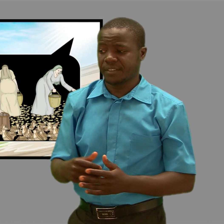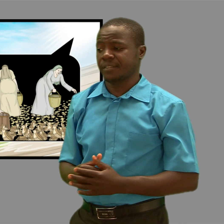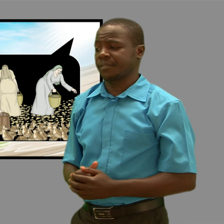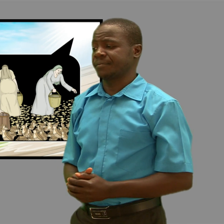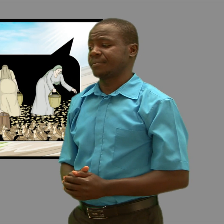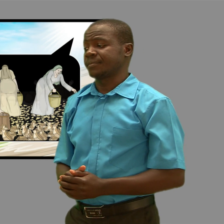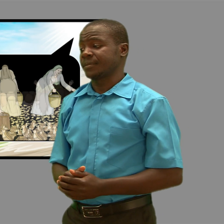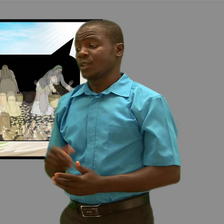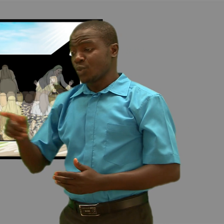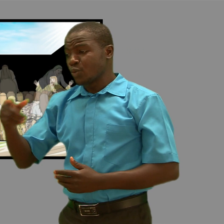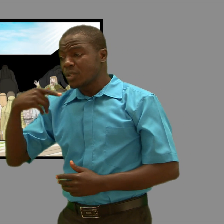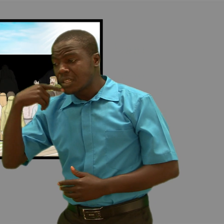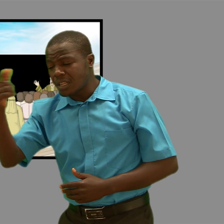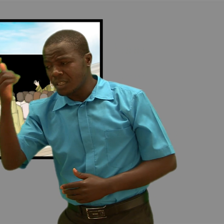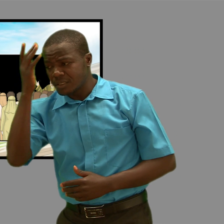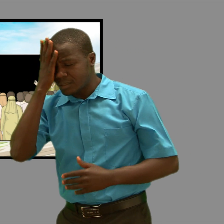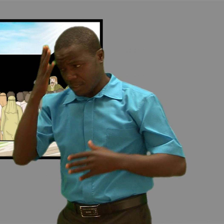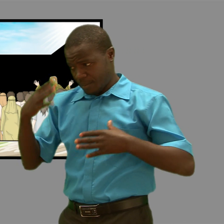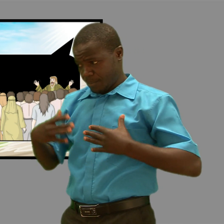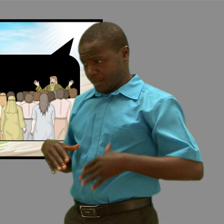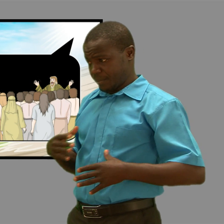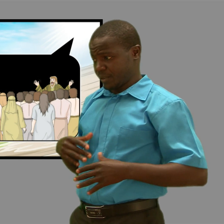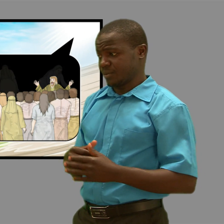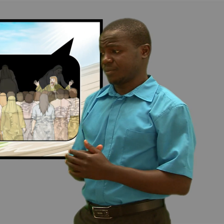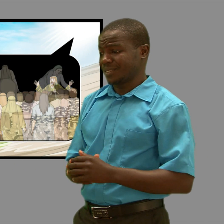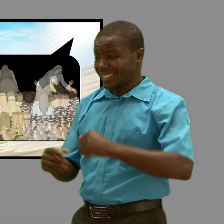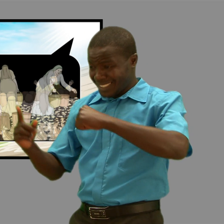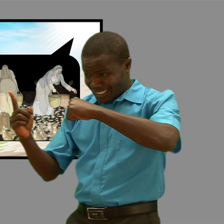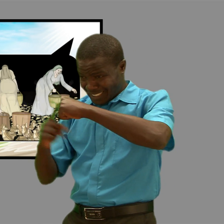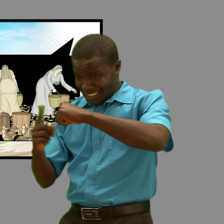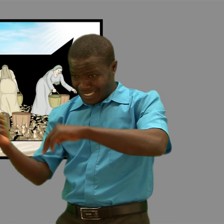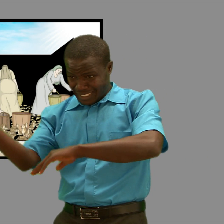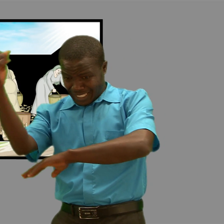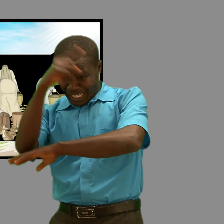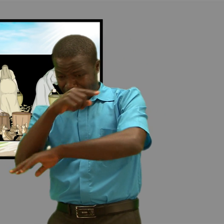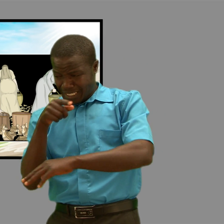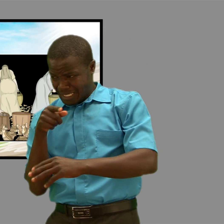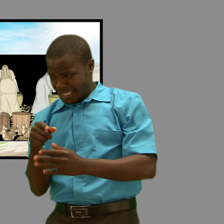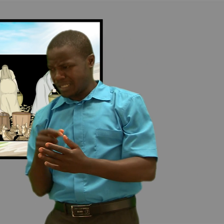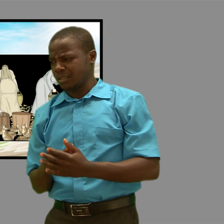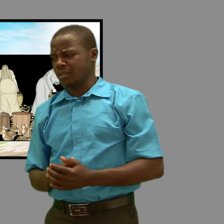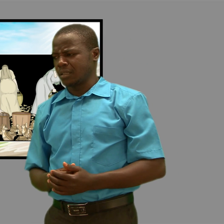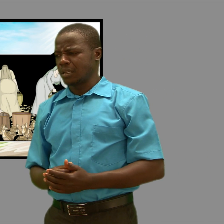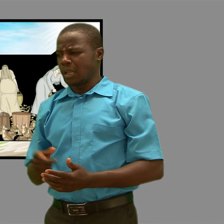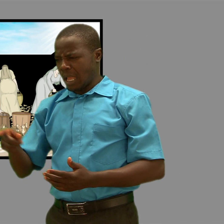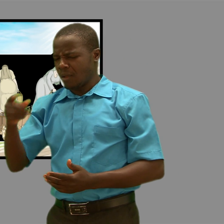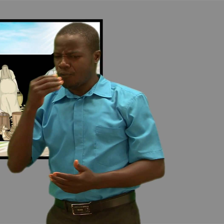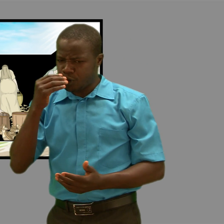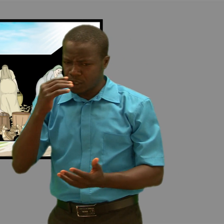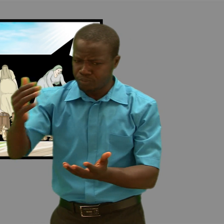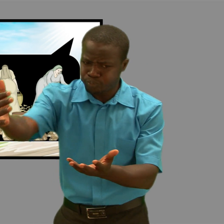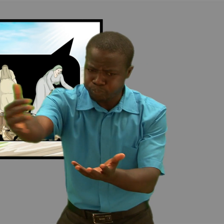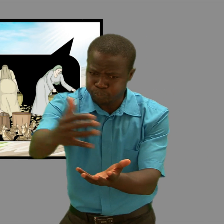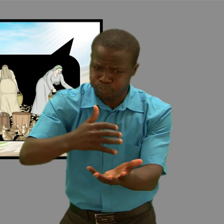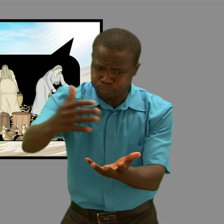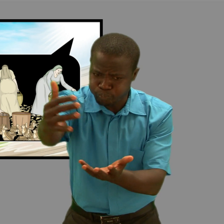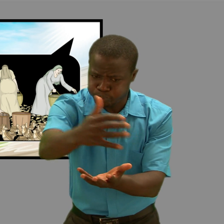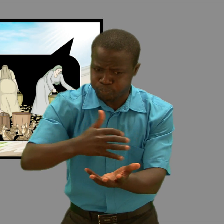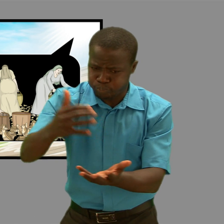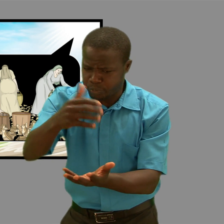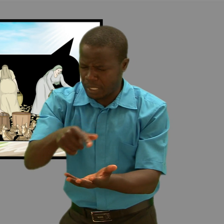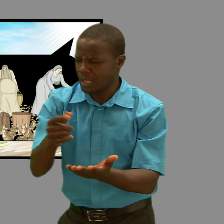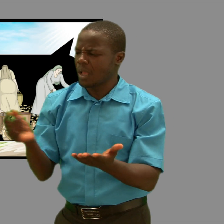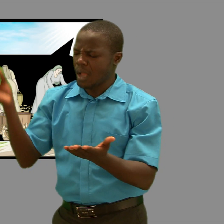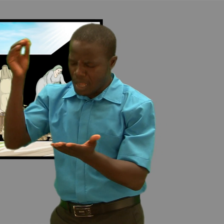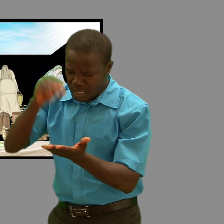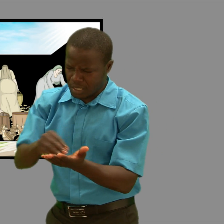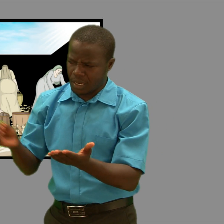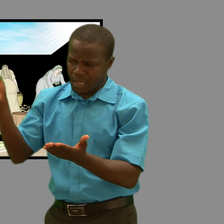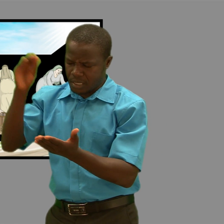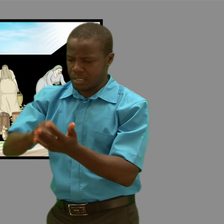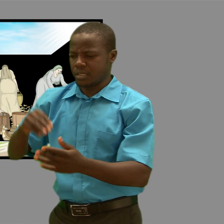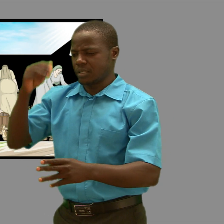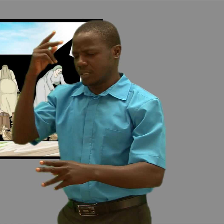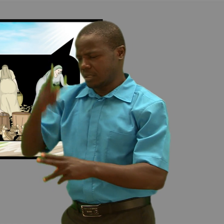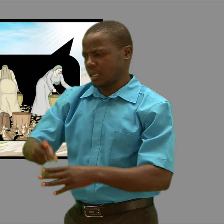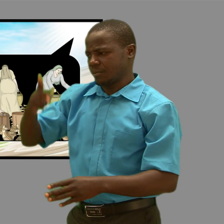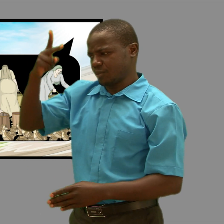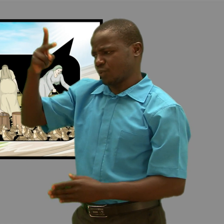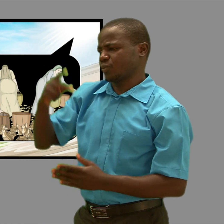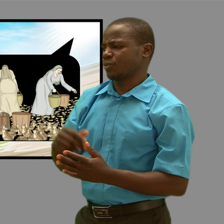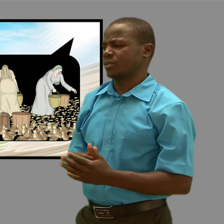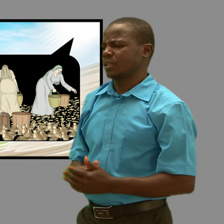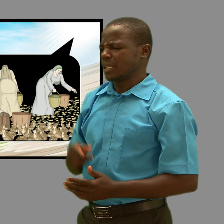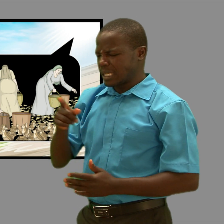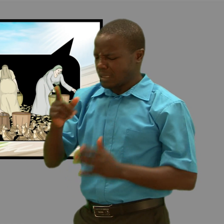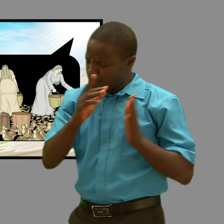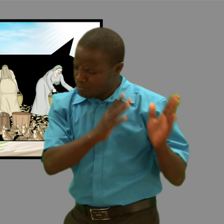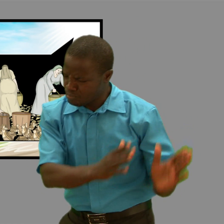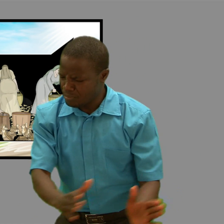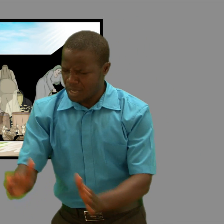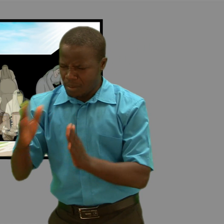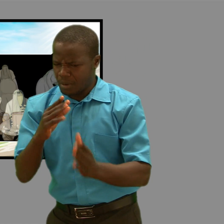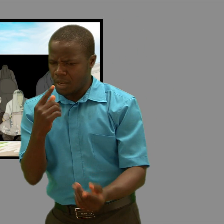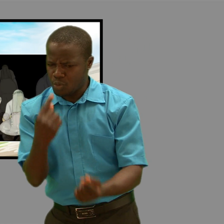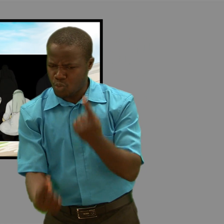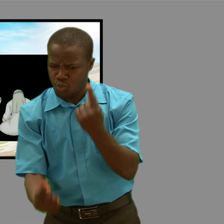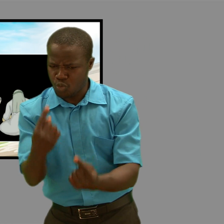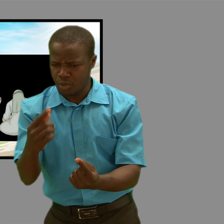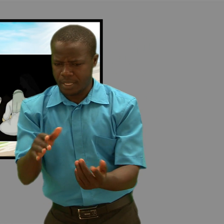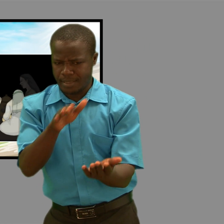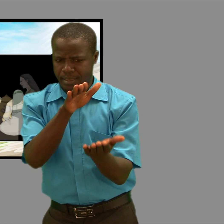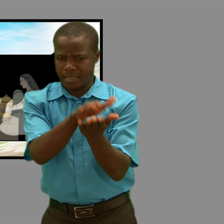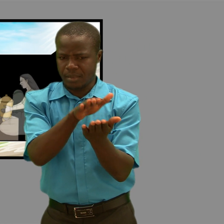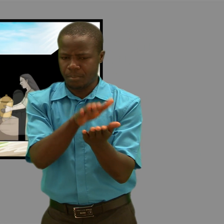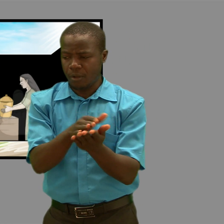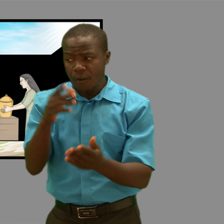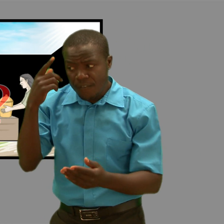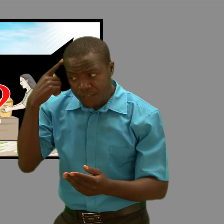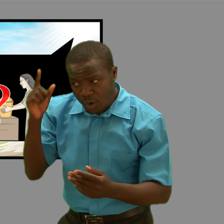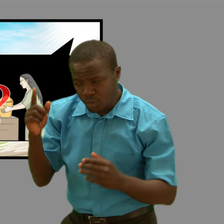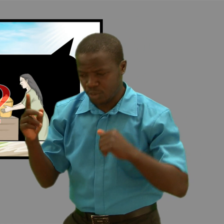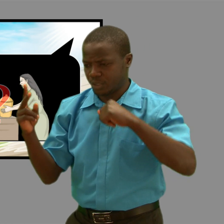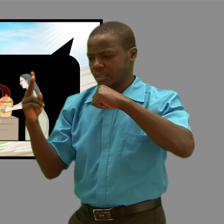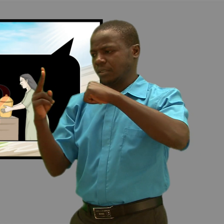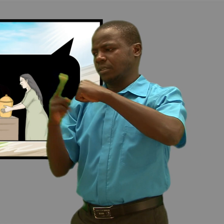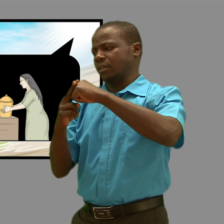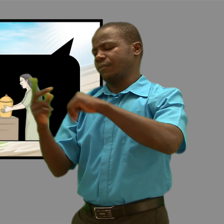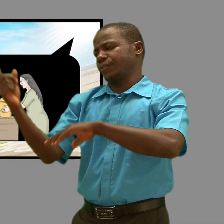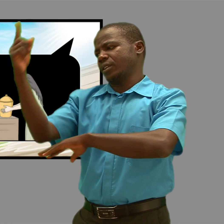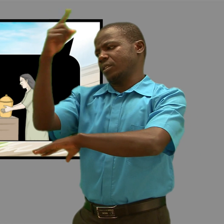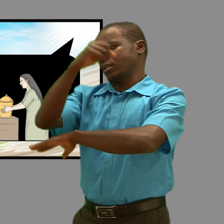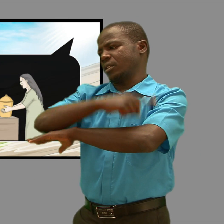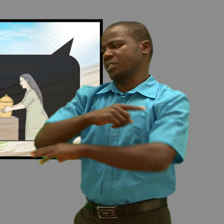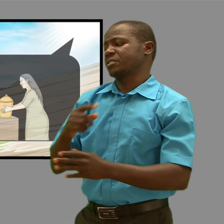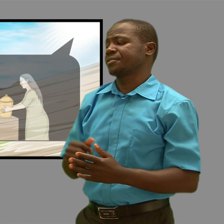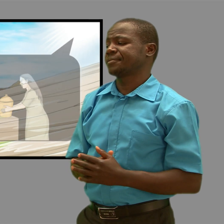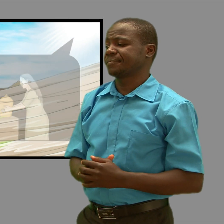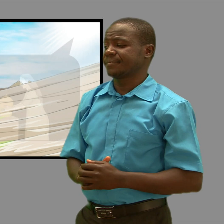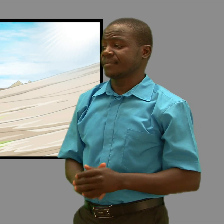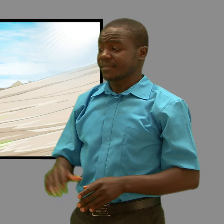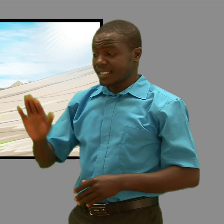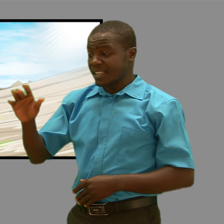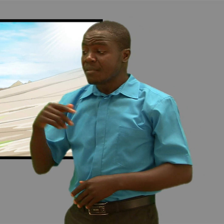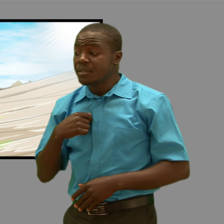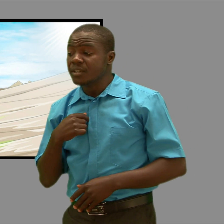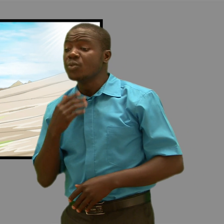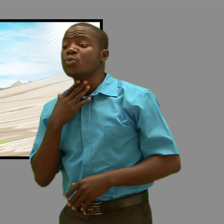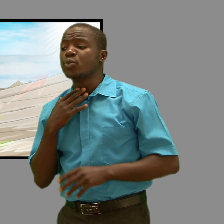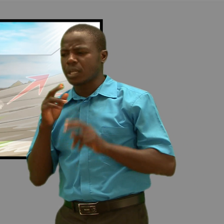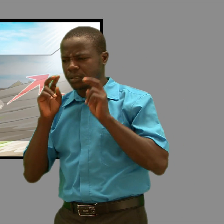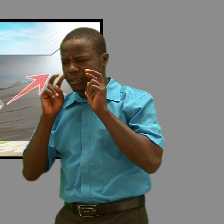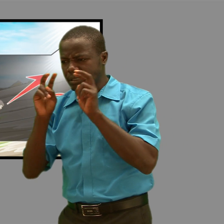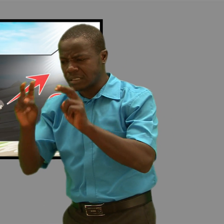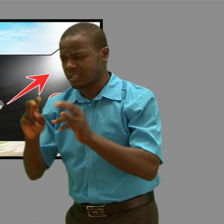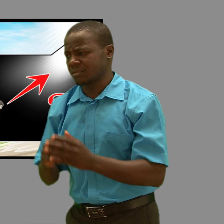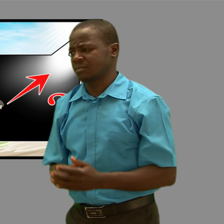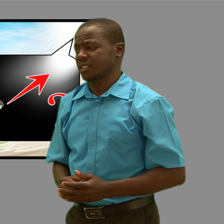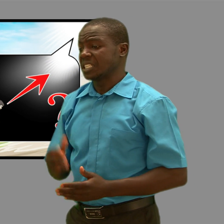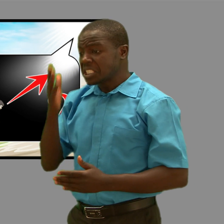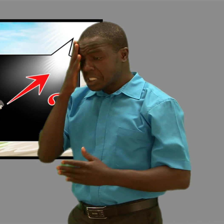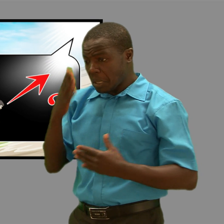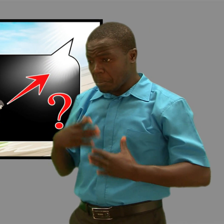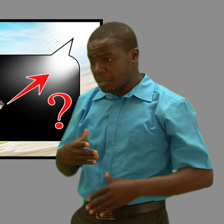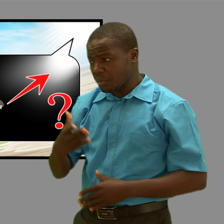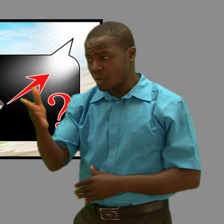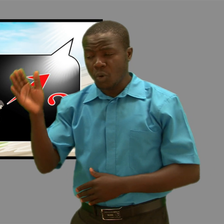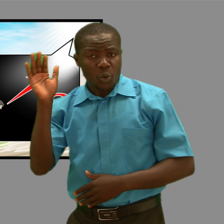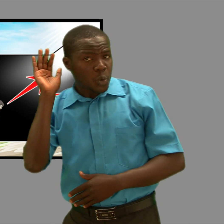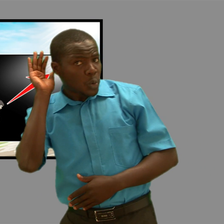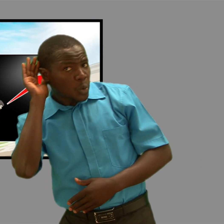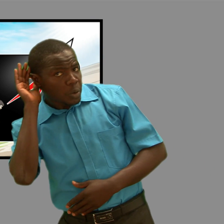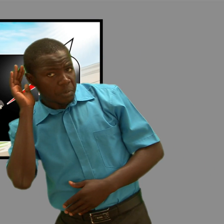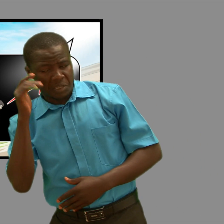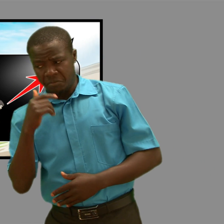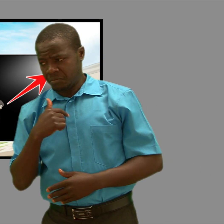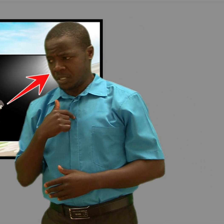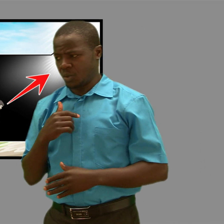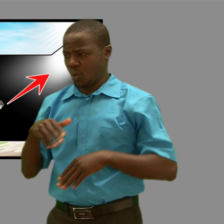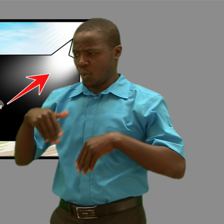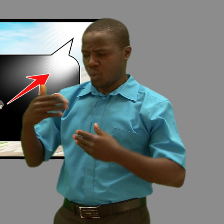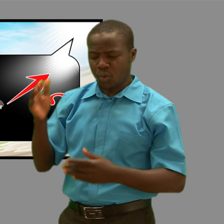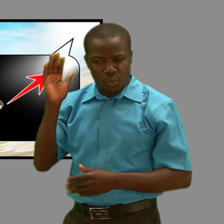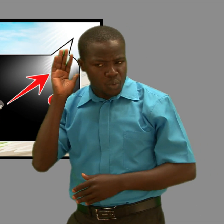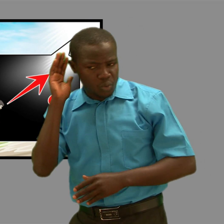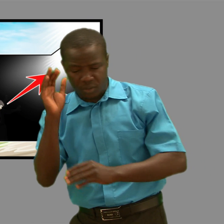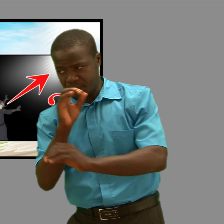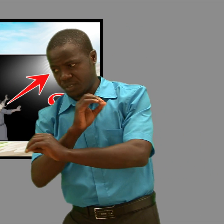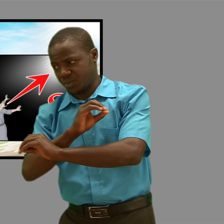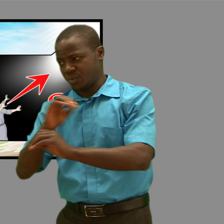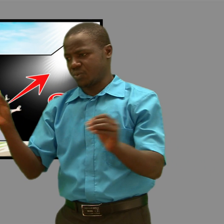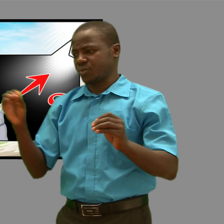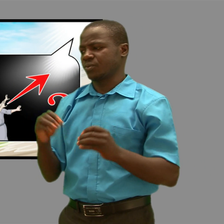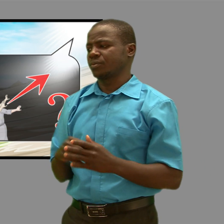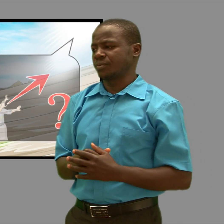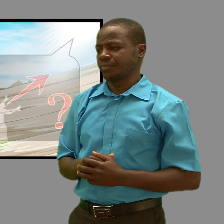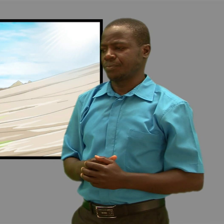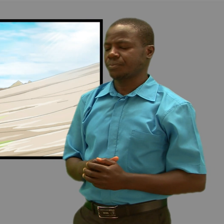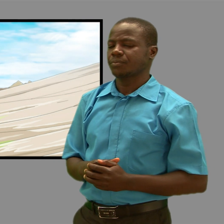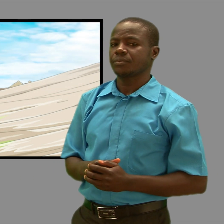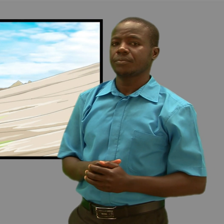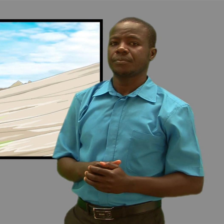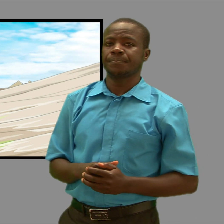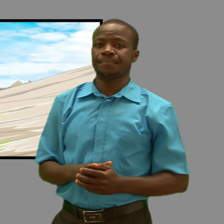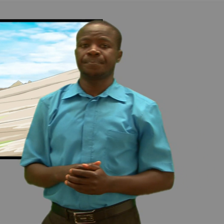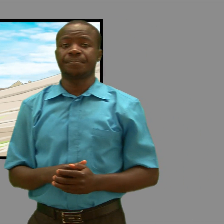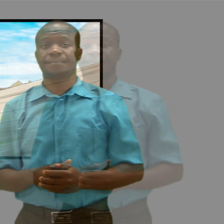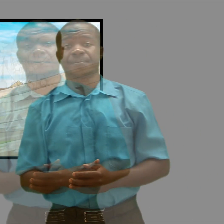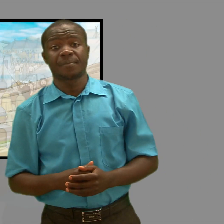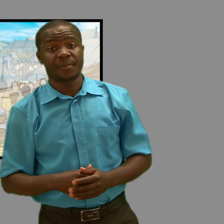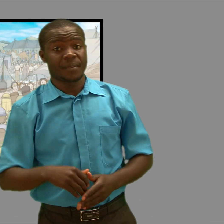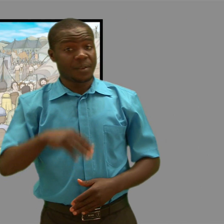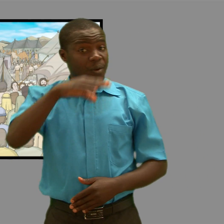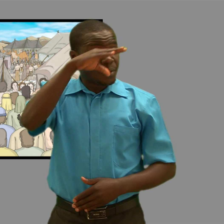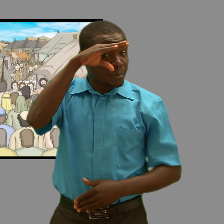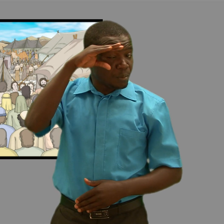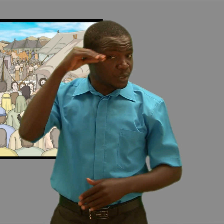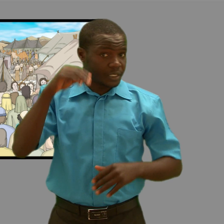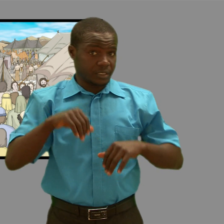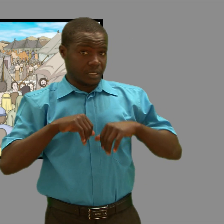Then on the sixth day, when they prepare what they bring in, it will be twice as much as they gather on the other days.”